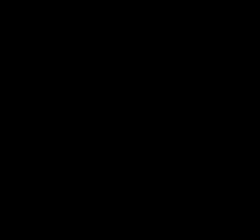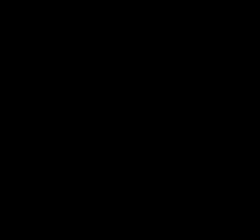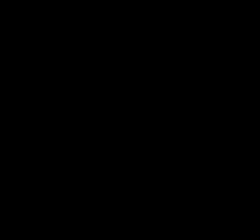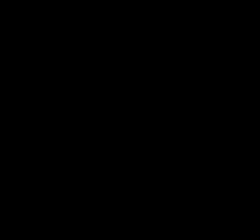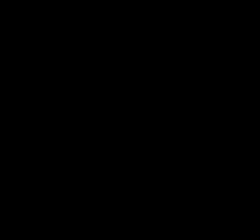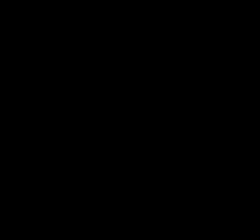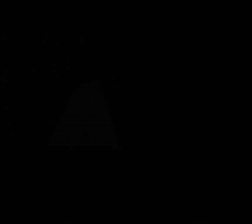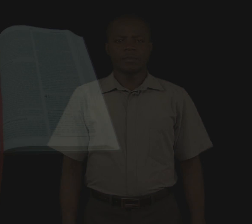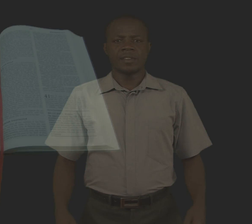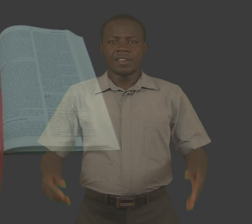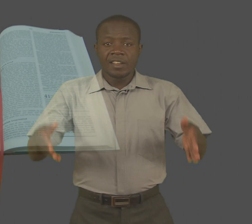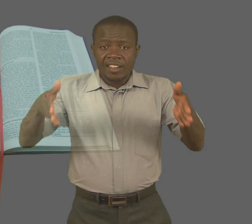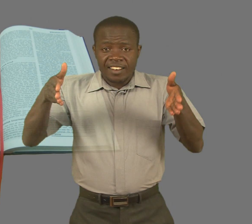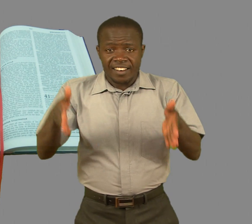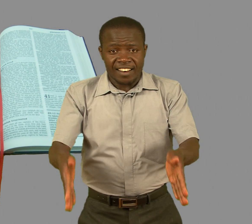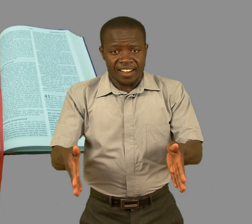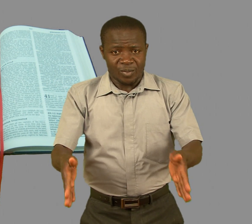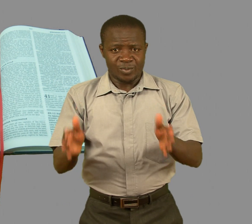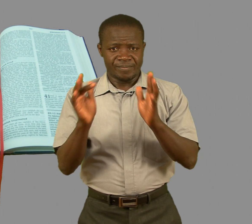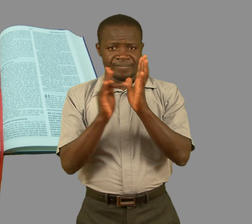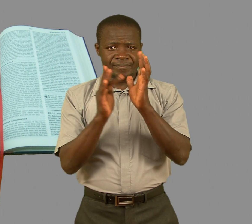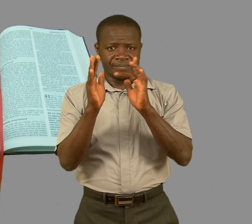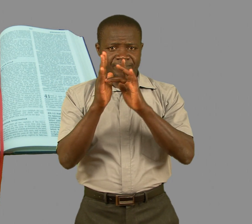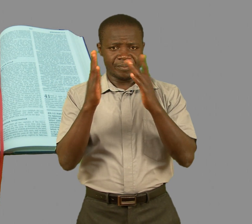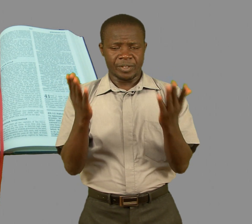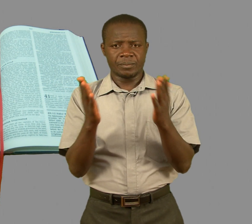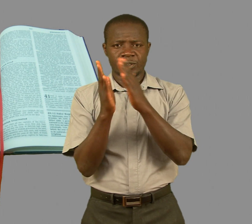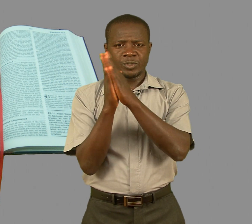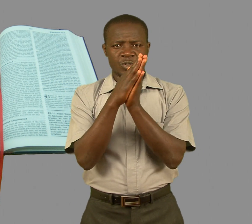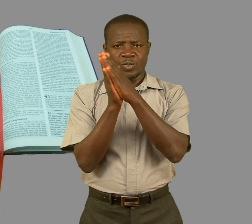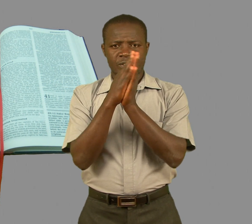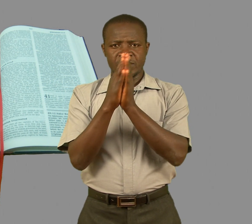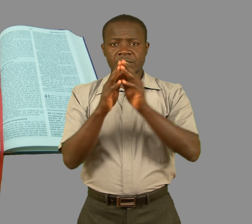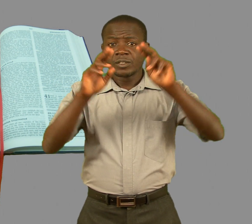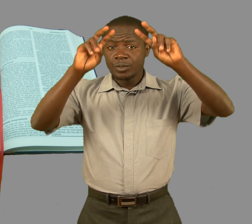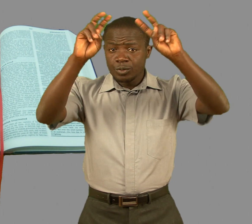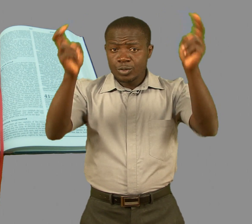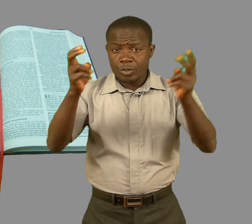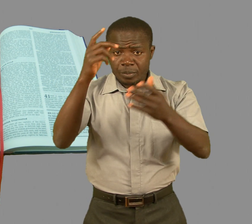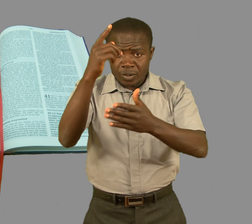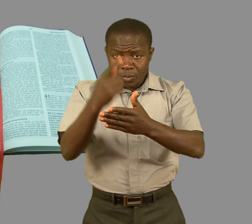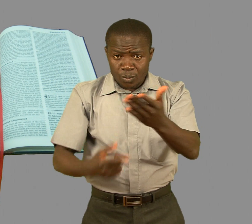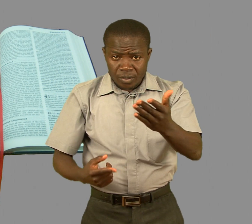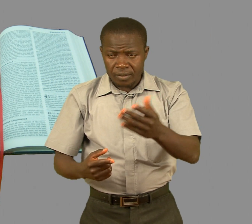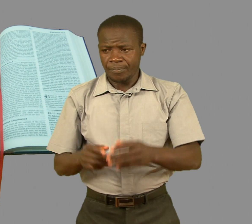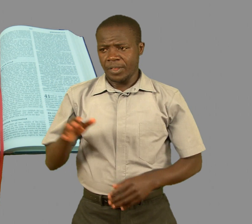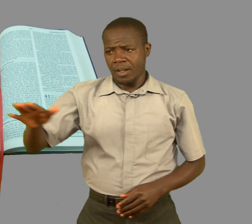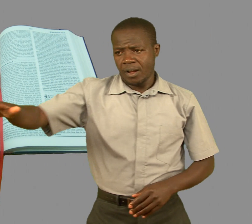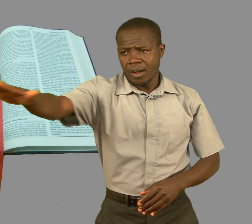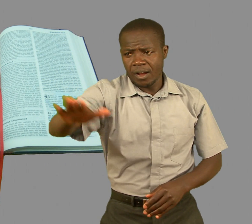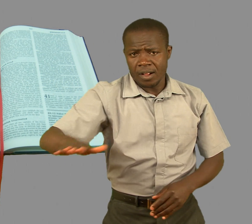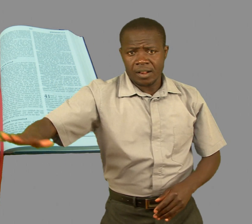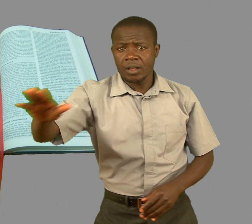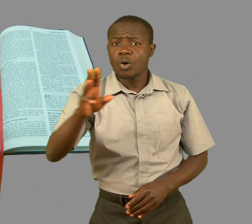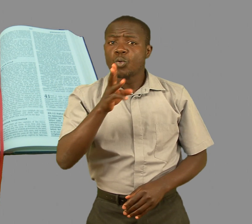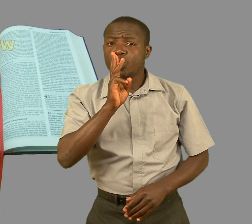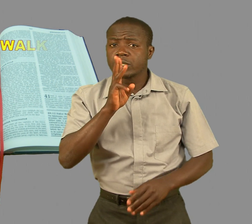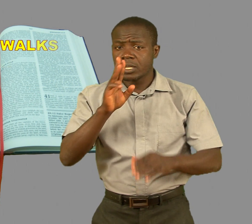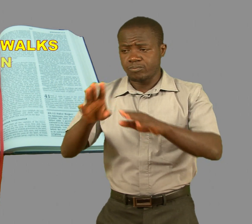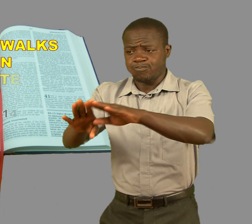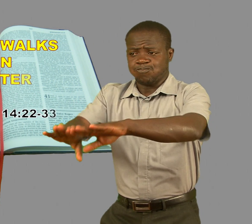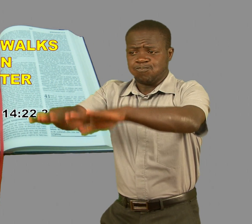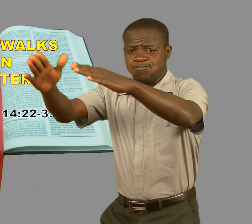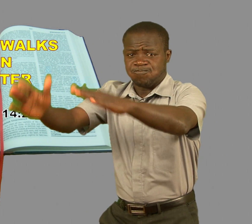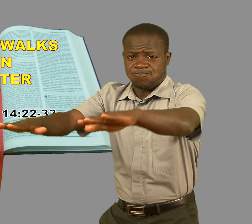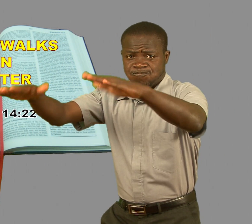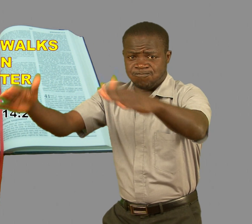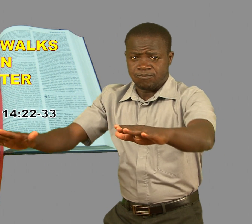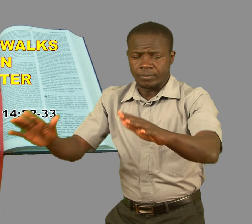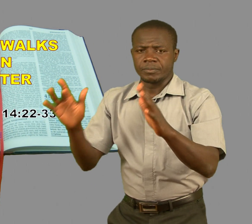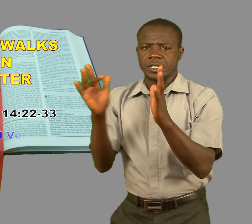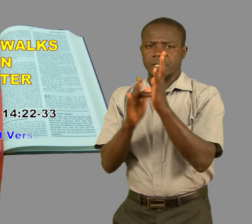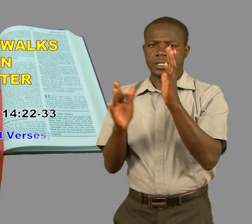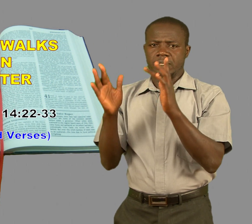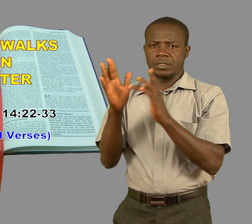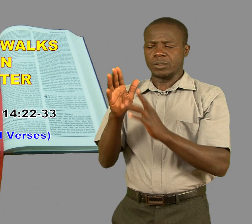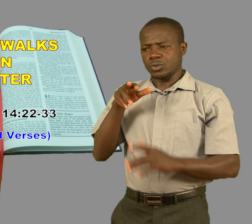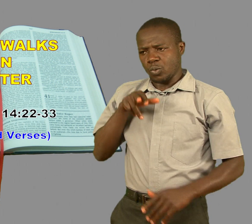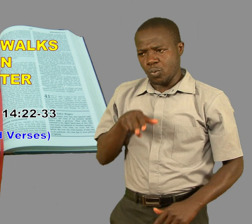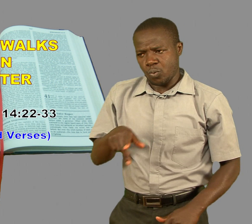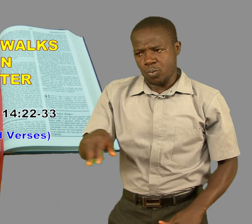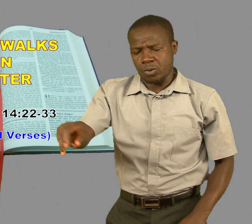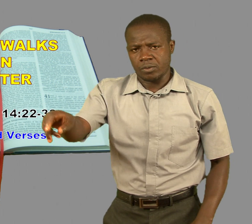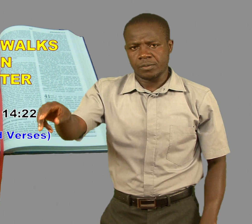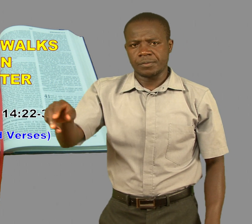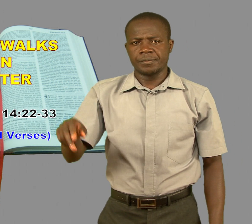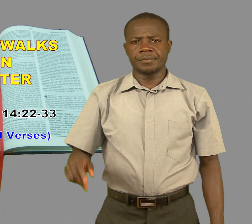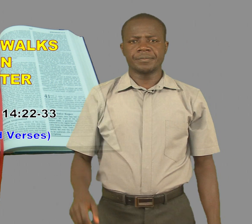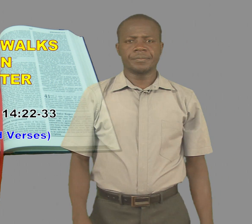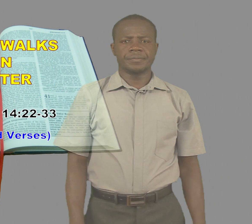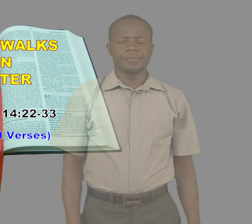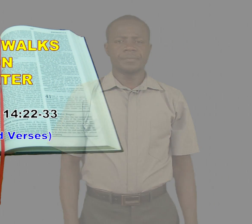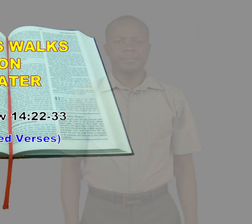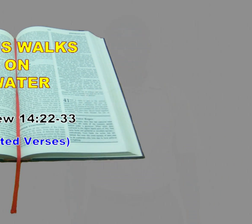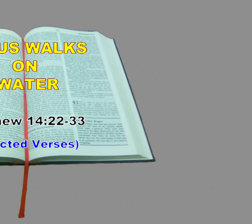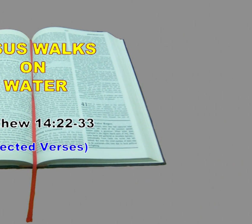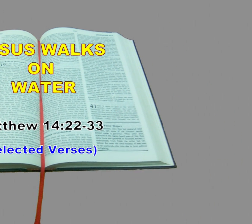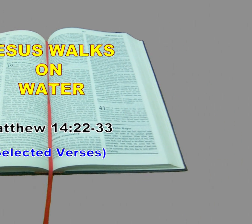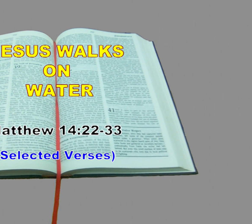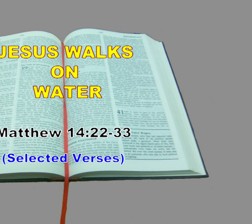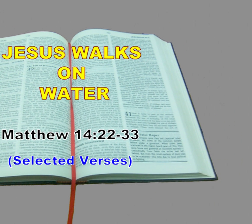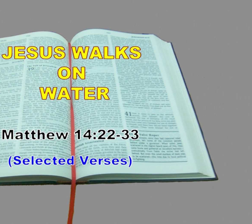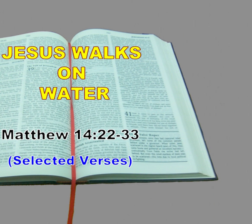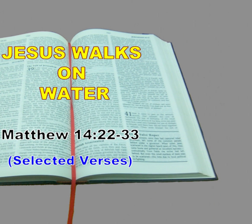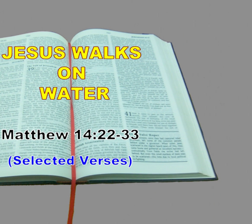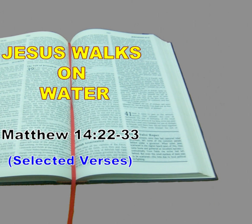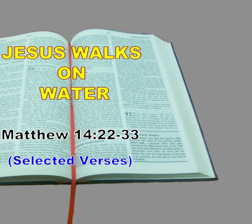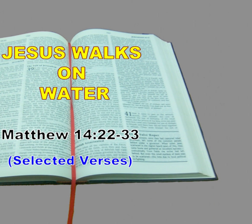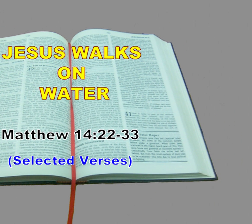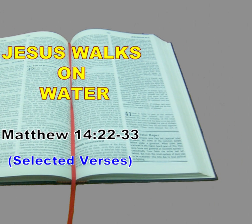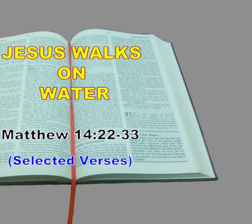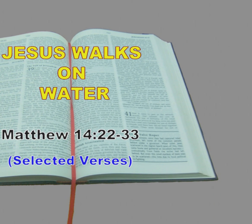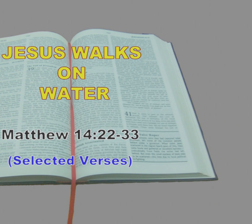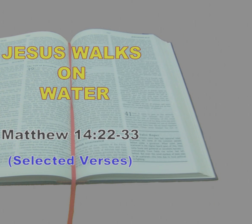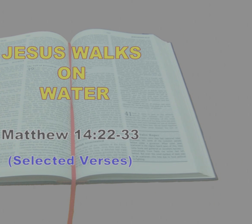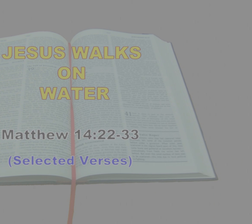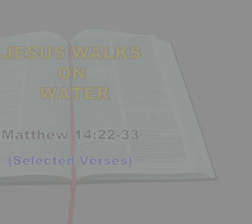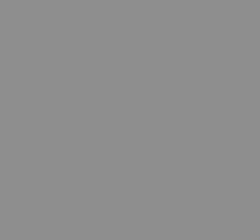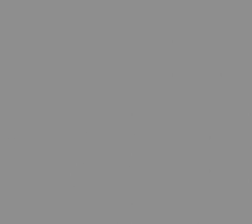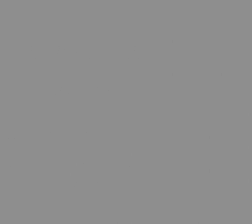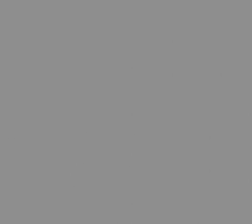Jesus walk on water